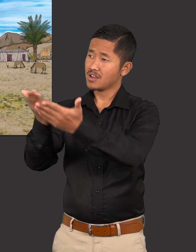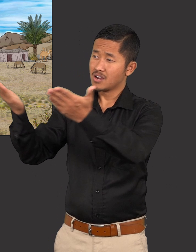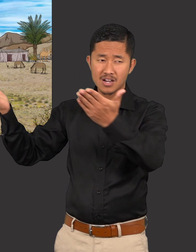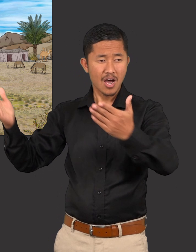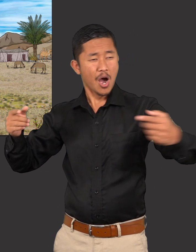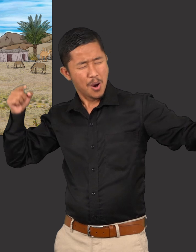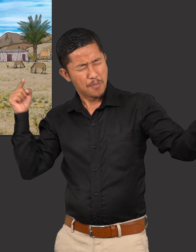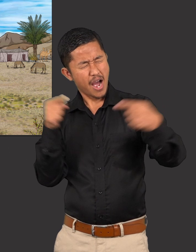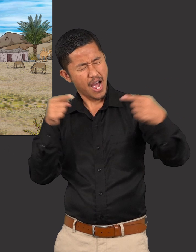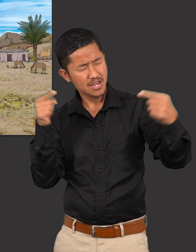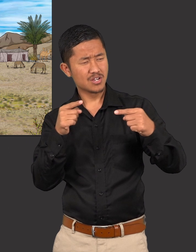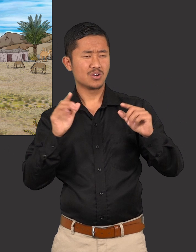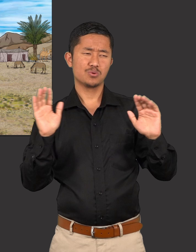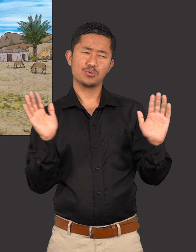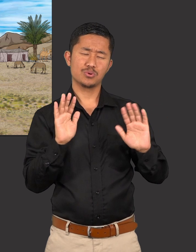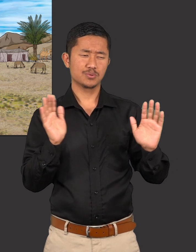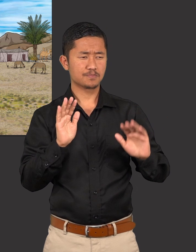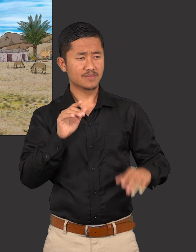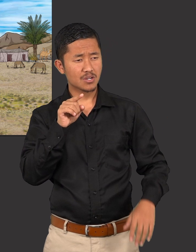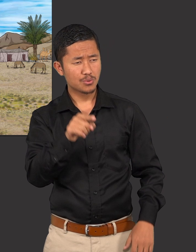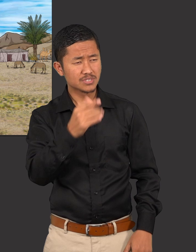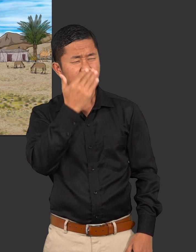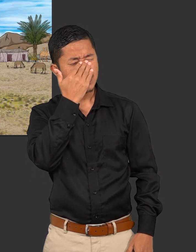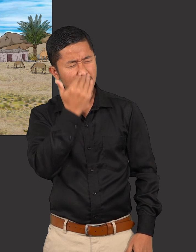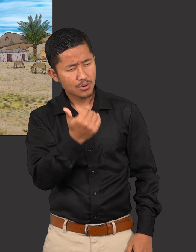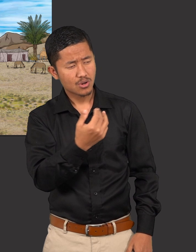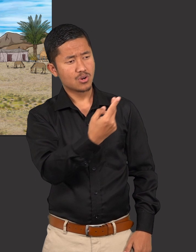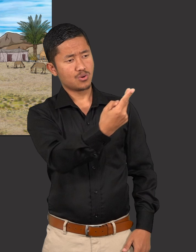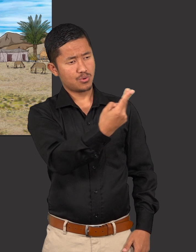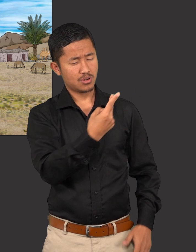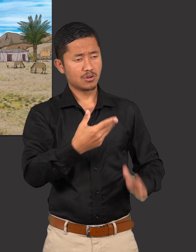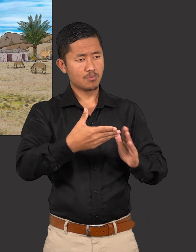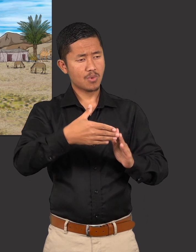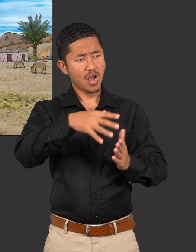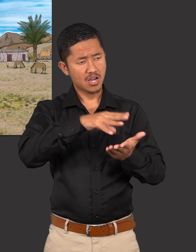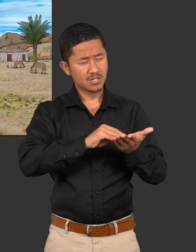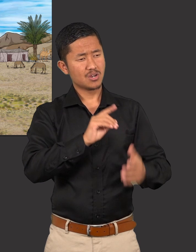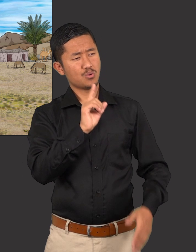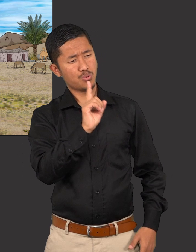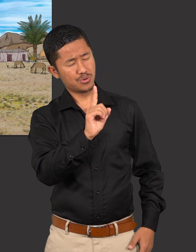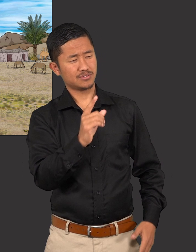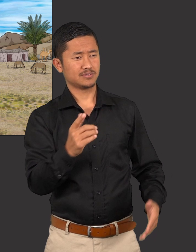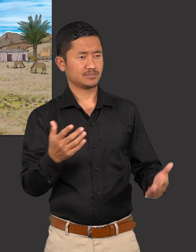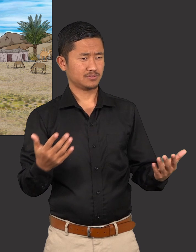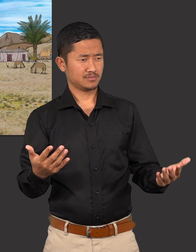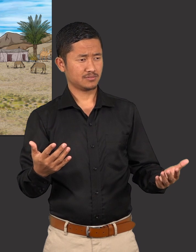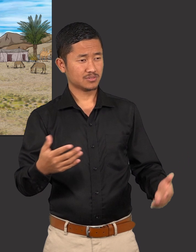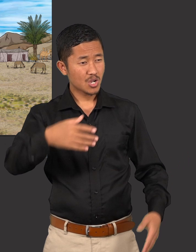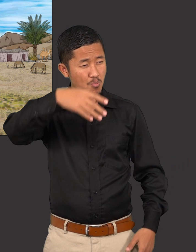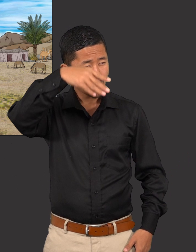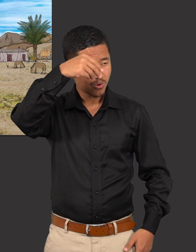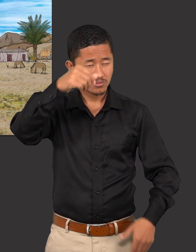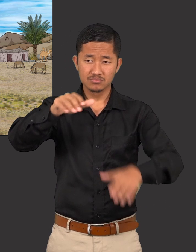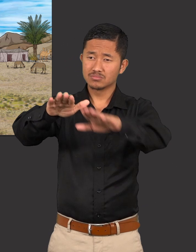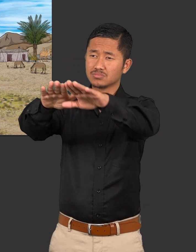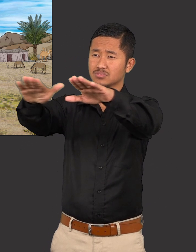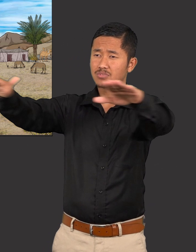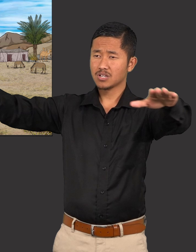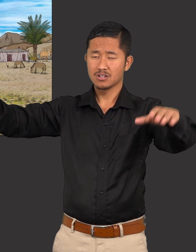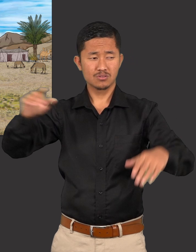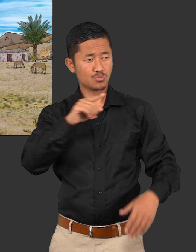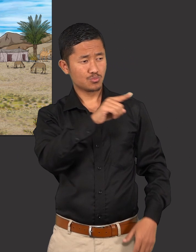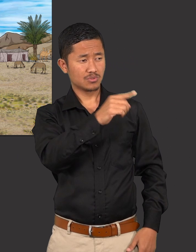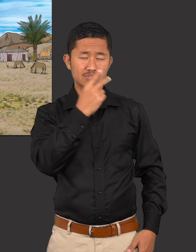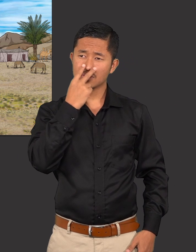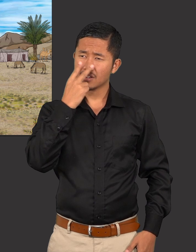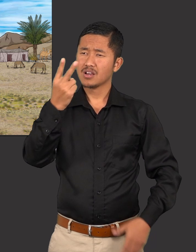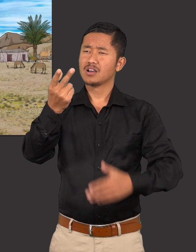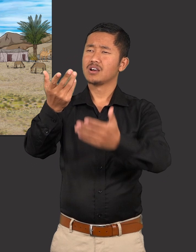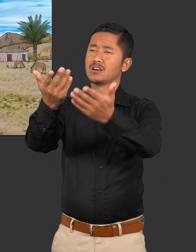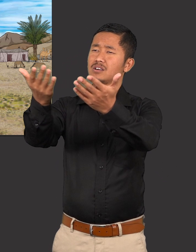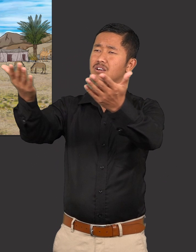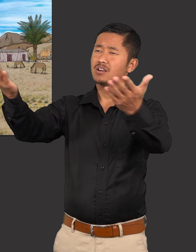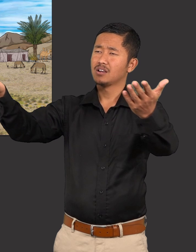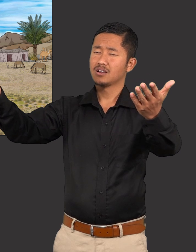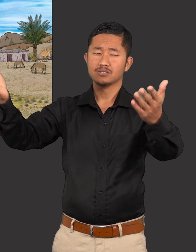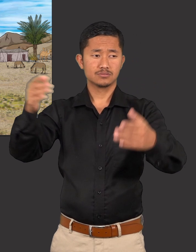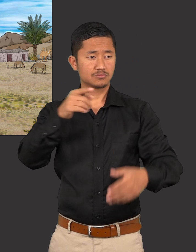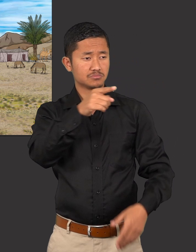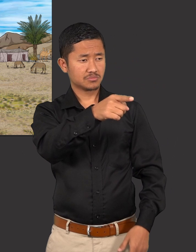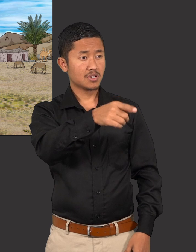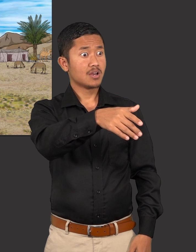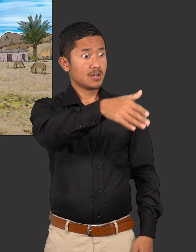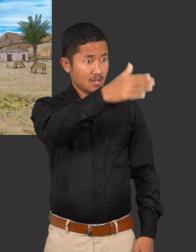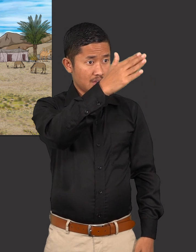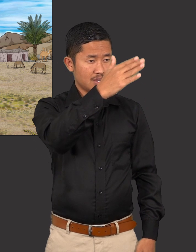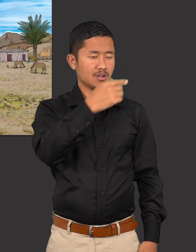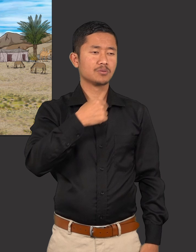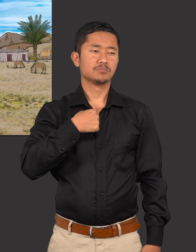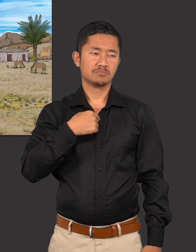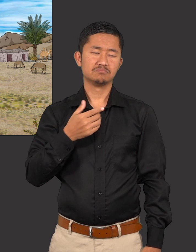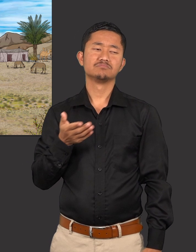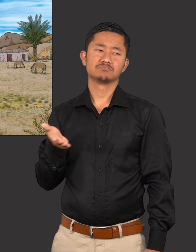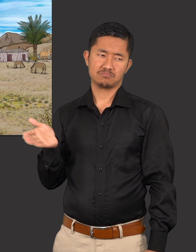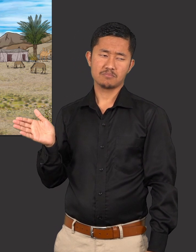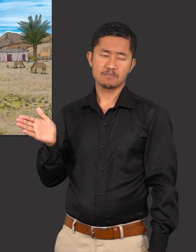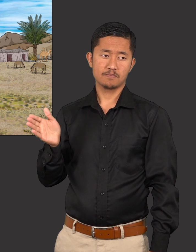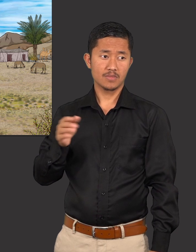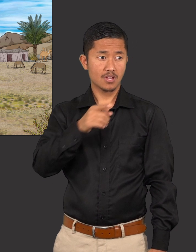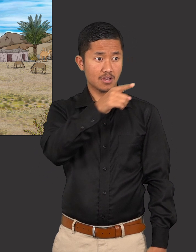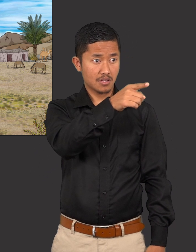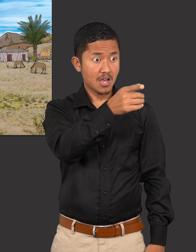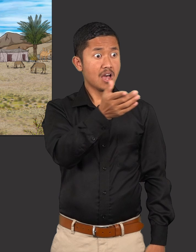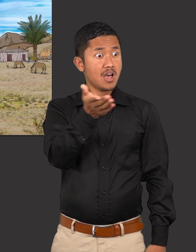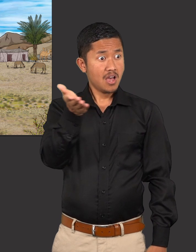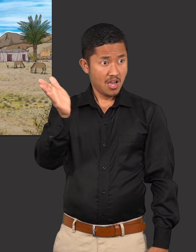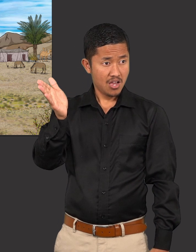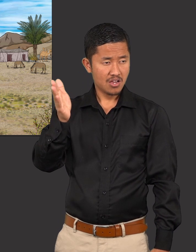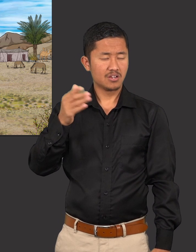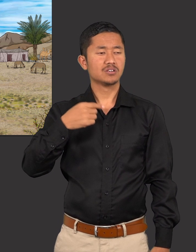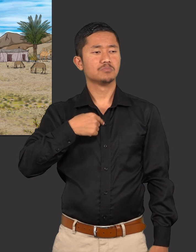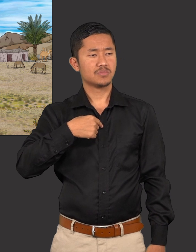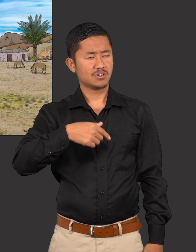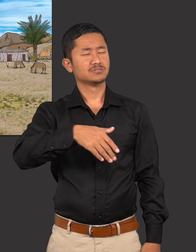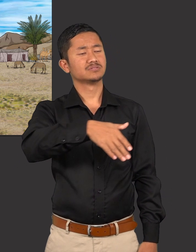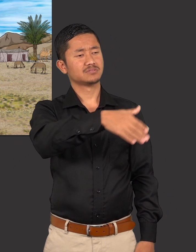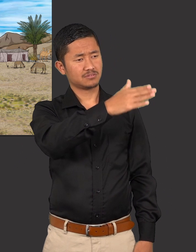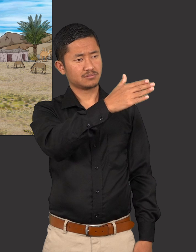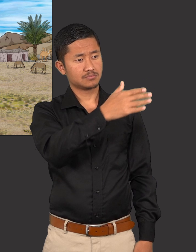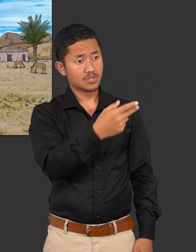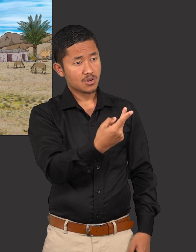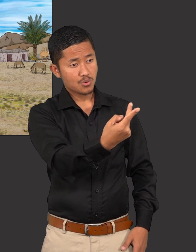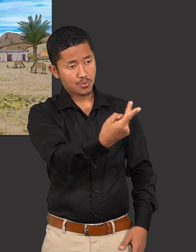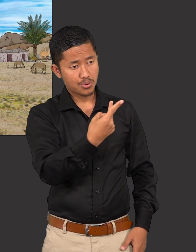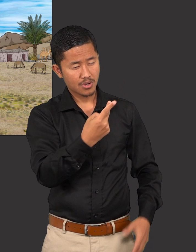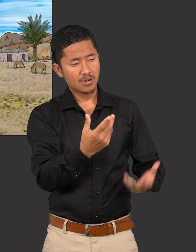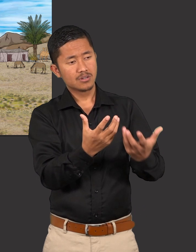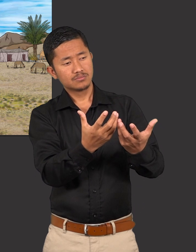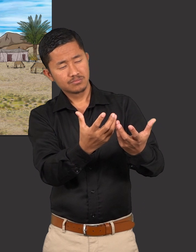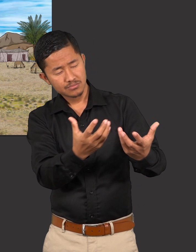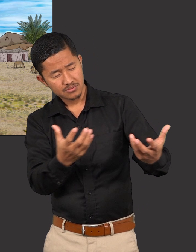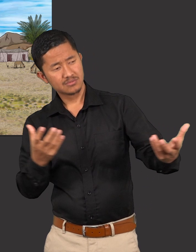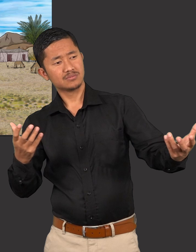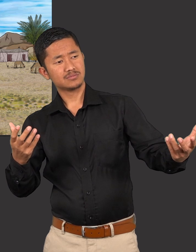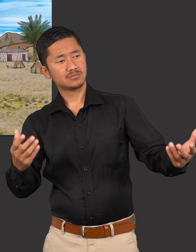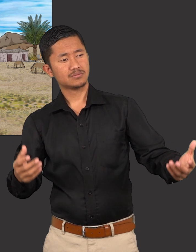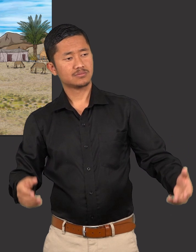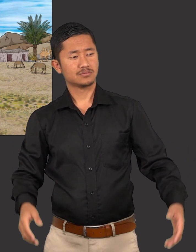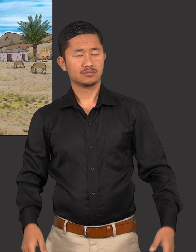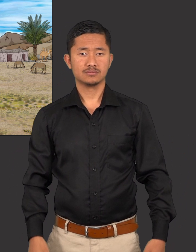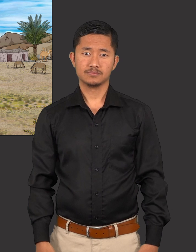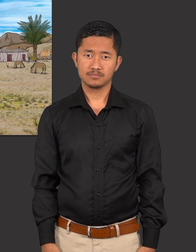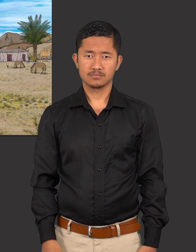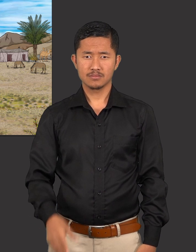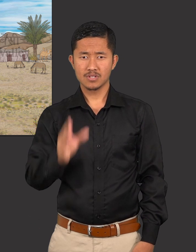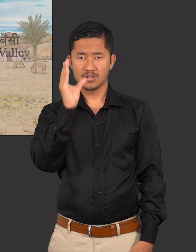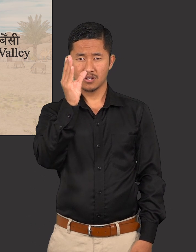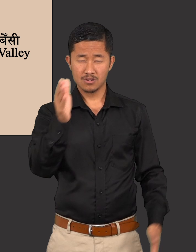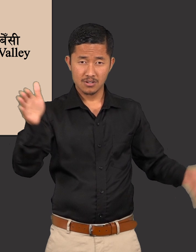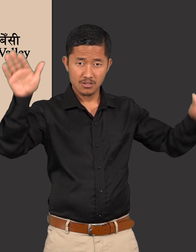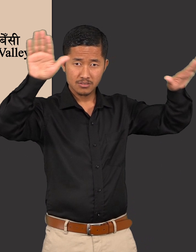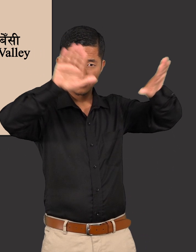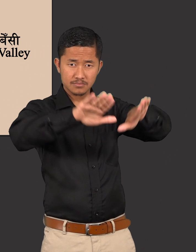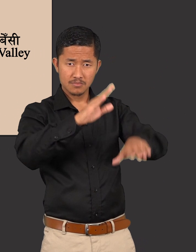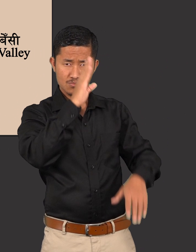Is not the whole land before you? Now separate yourself from me. If you go to the left, I will go to the right; if you go to the right, I will go to the left.”